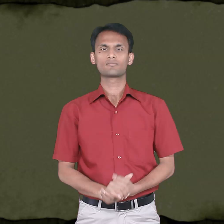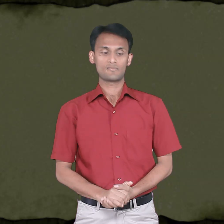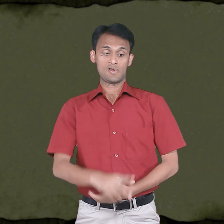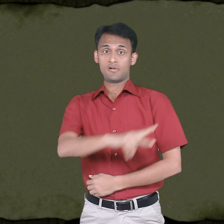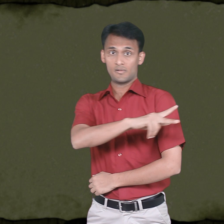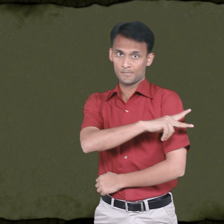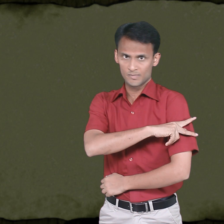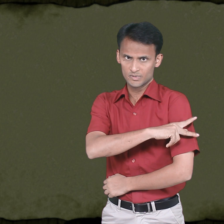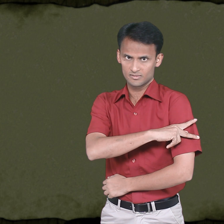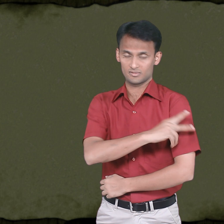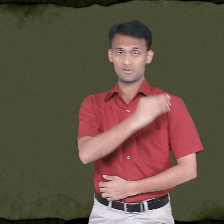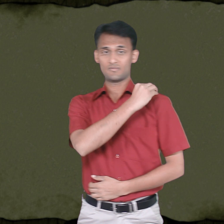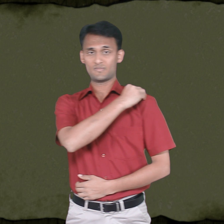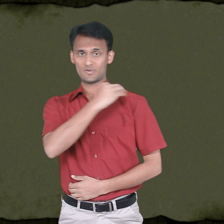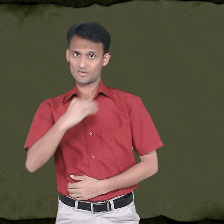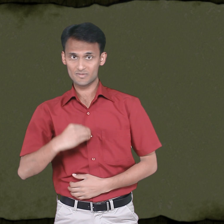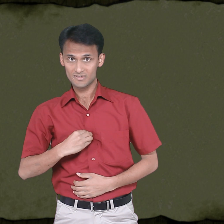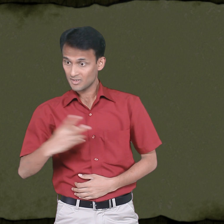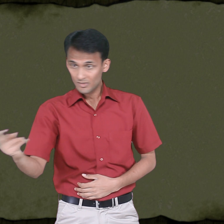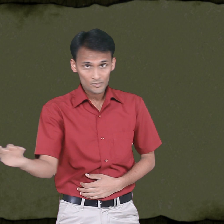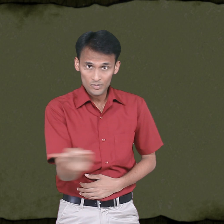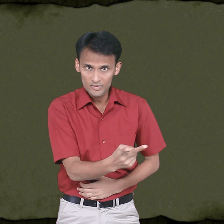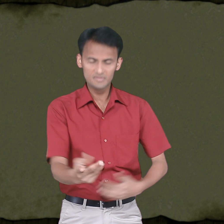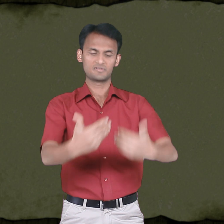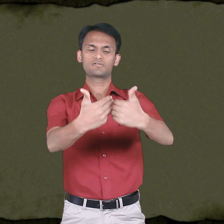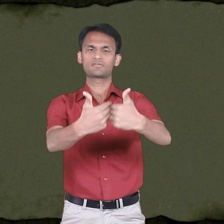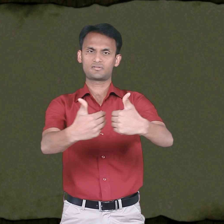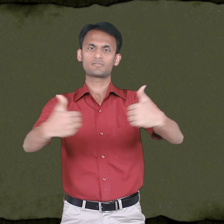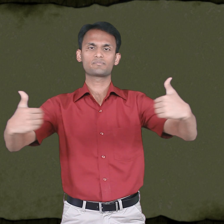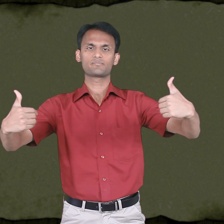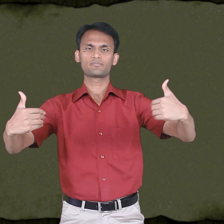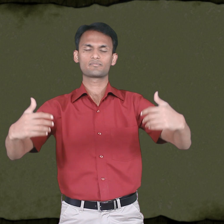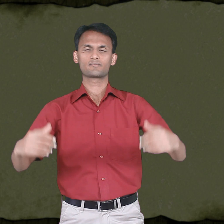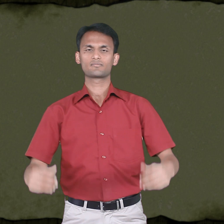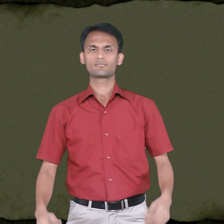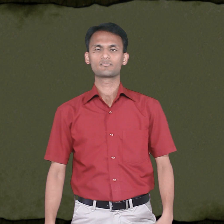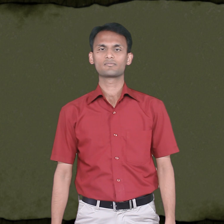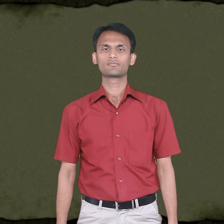Paul and Barnabas separate